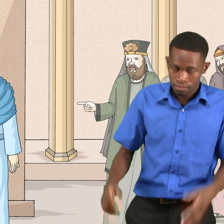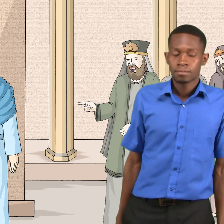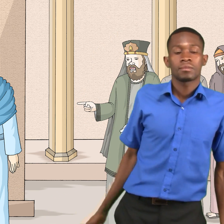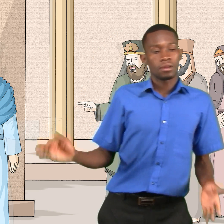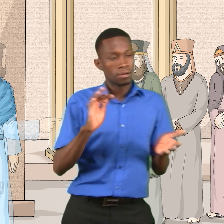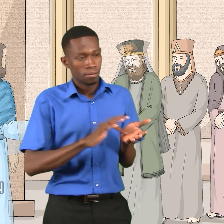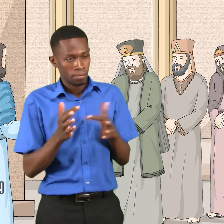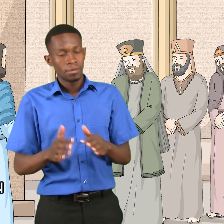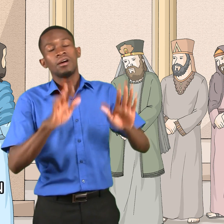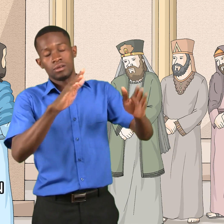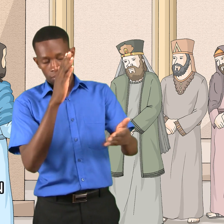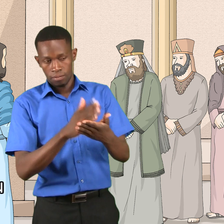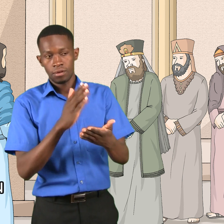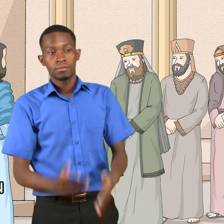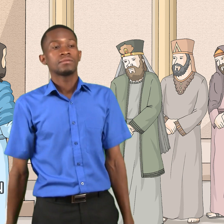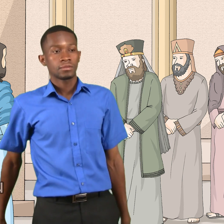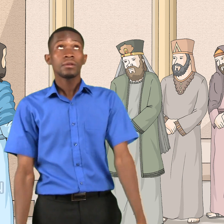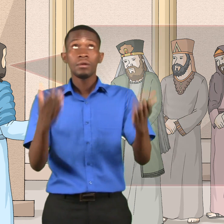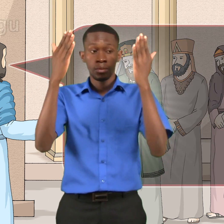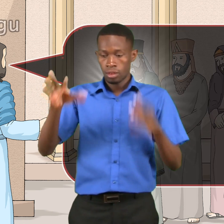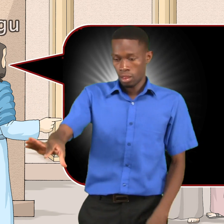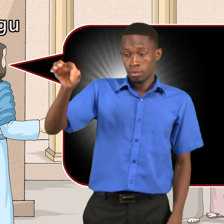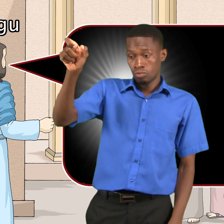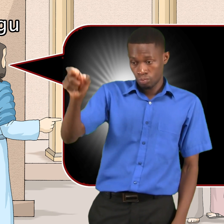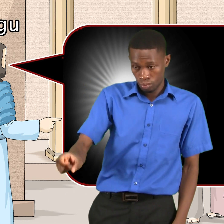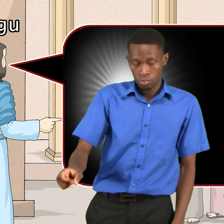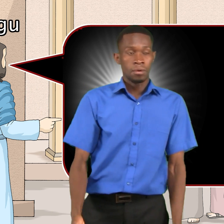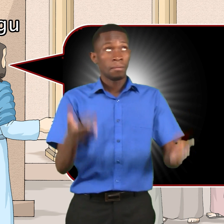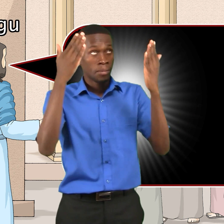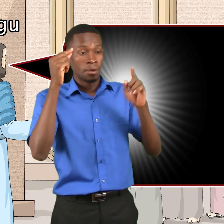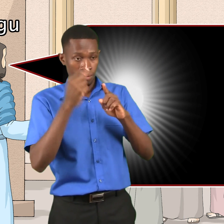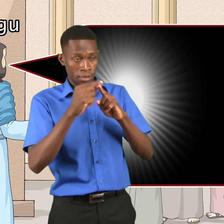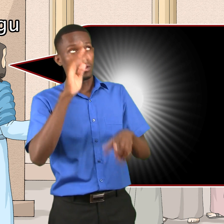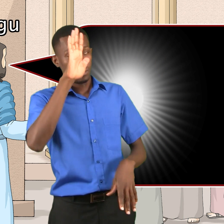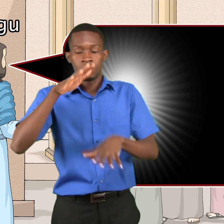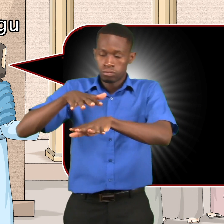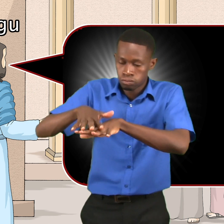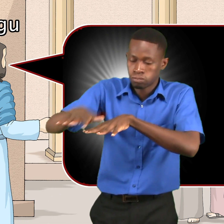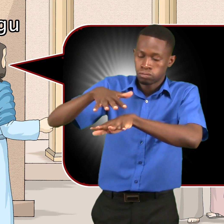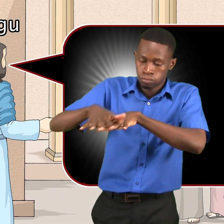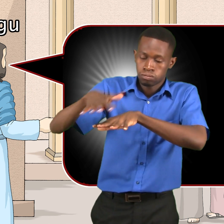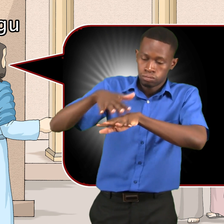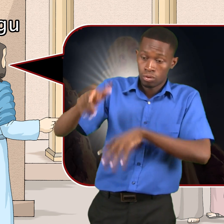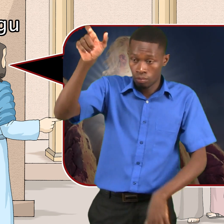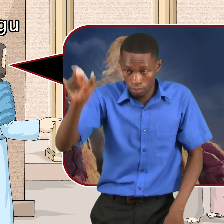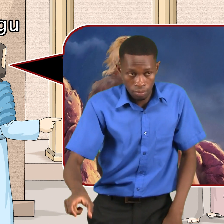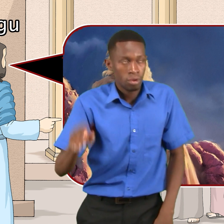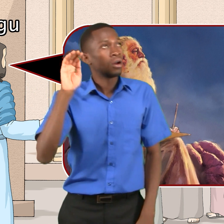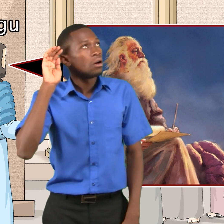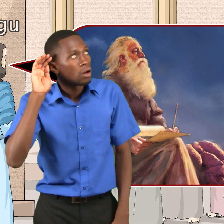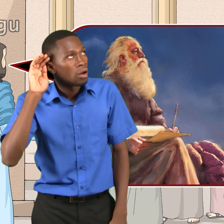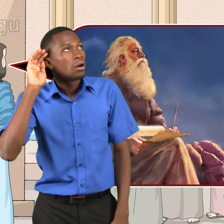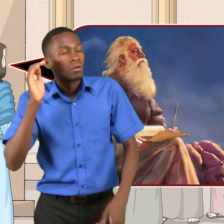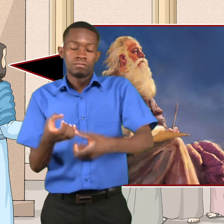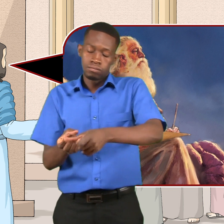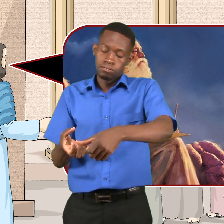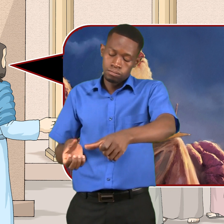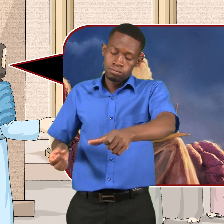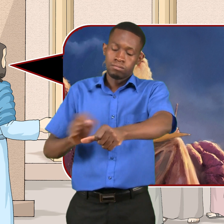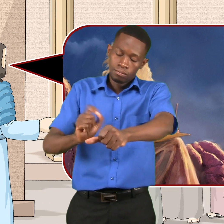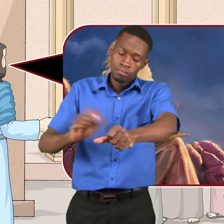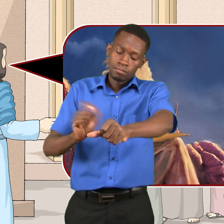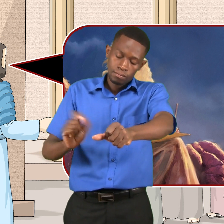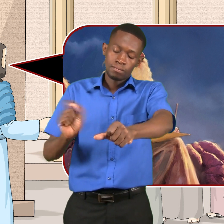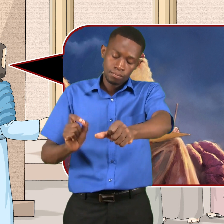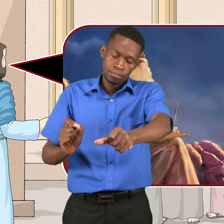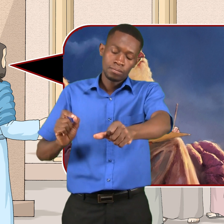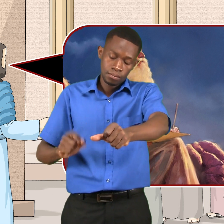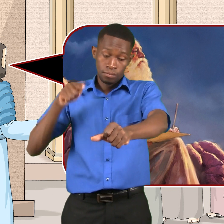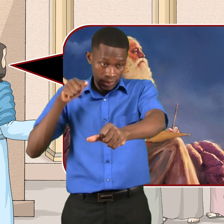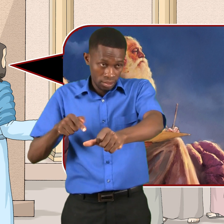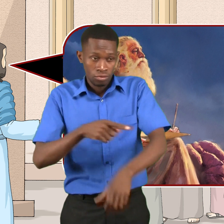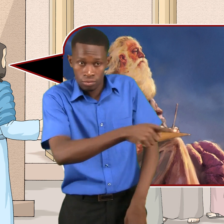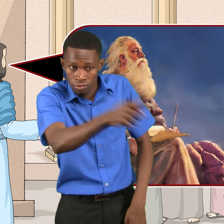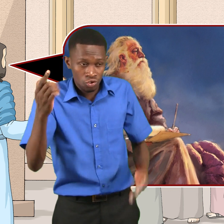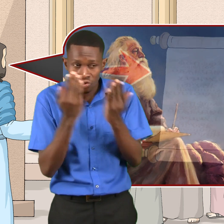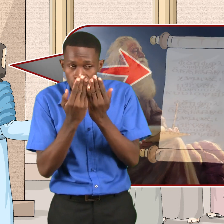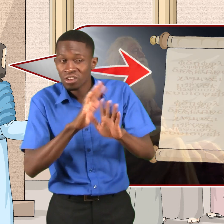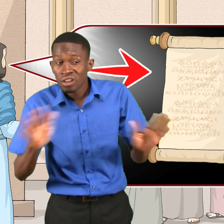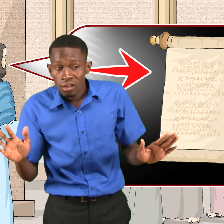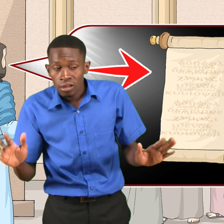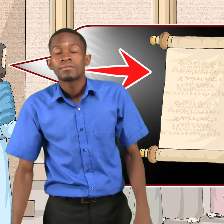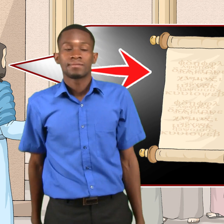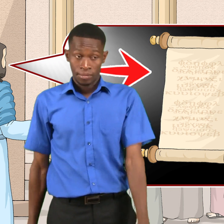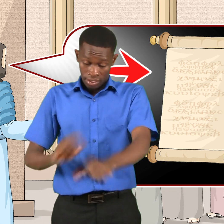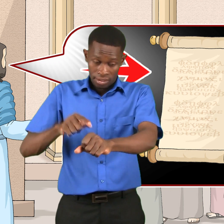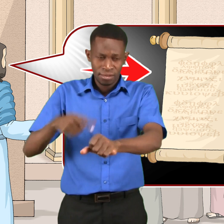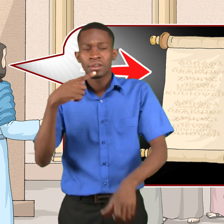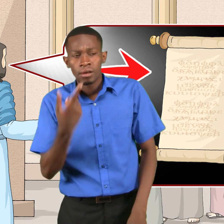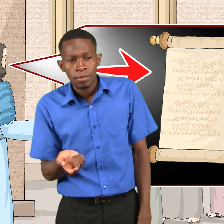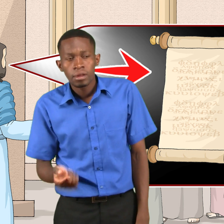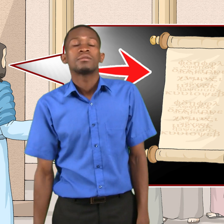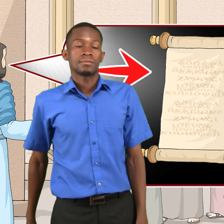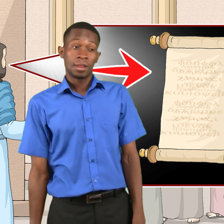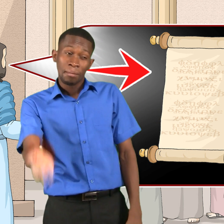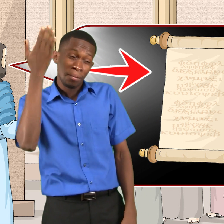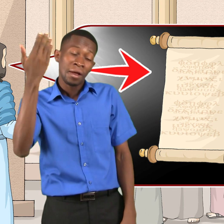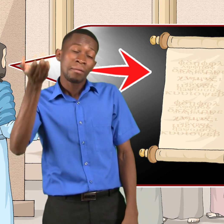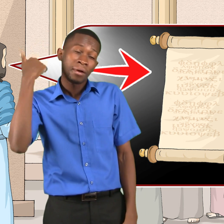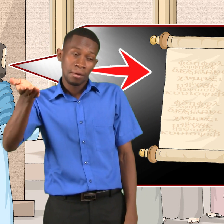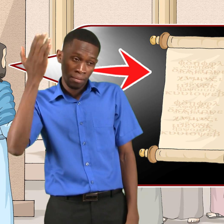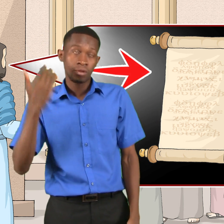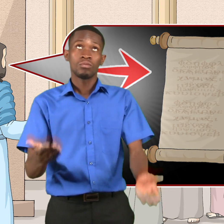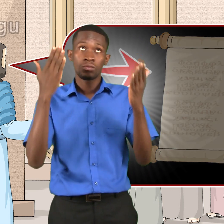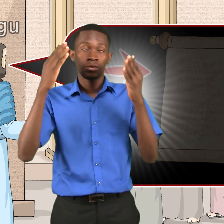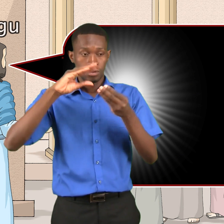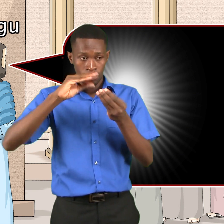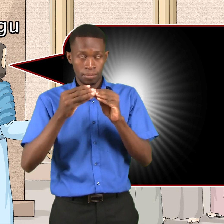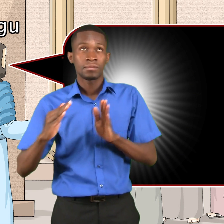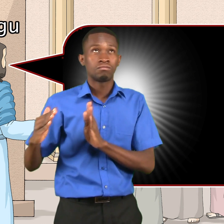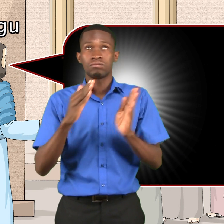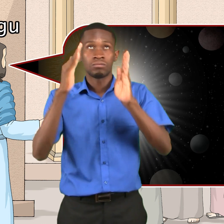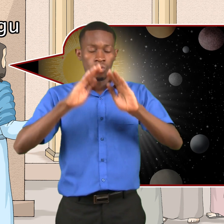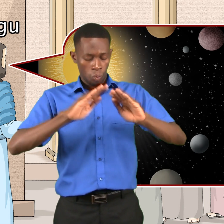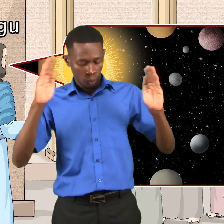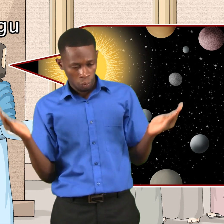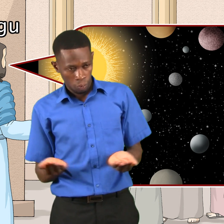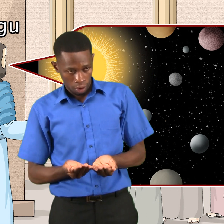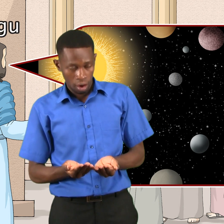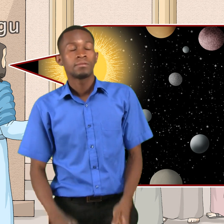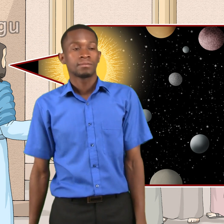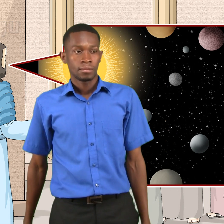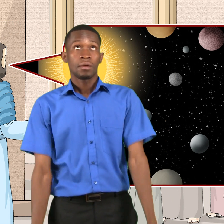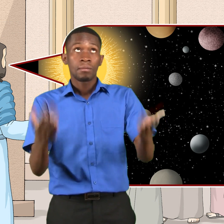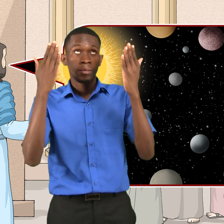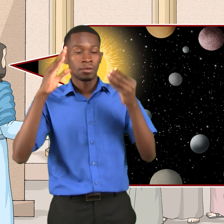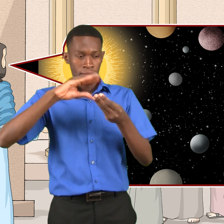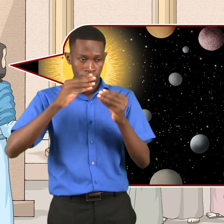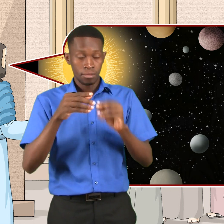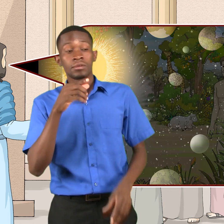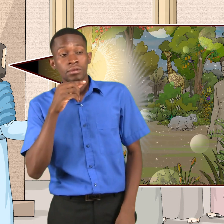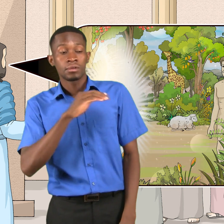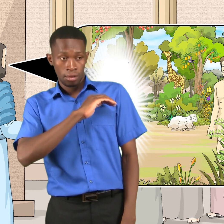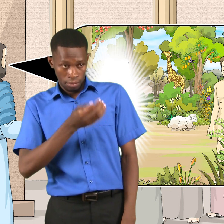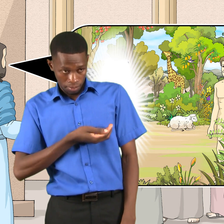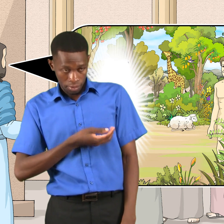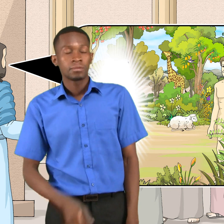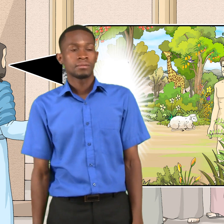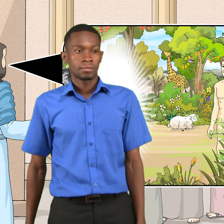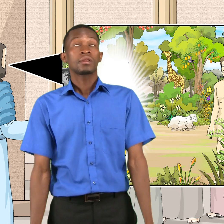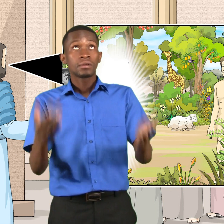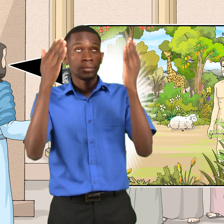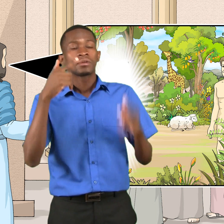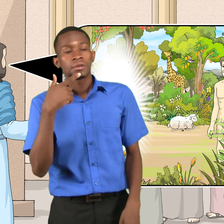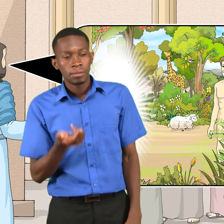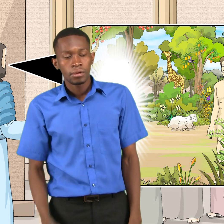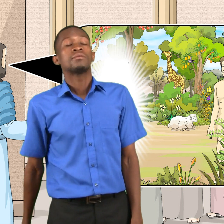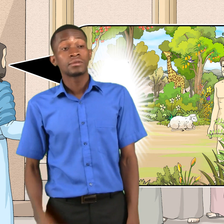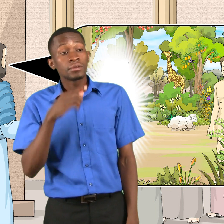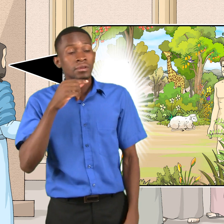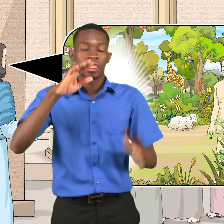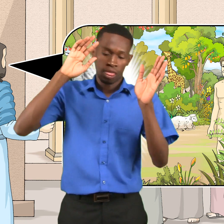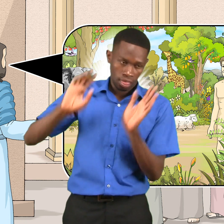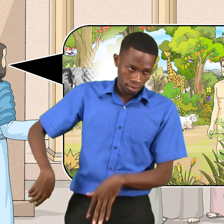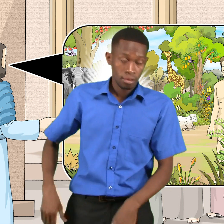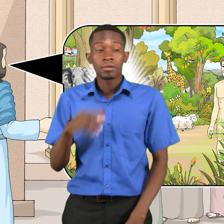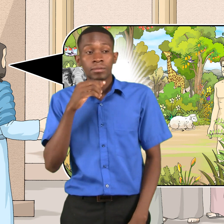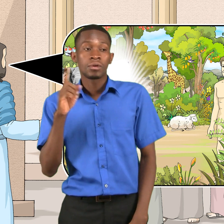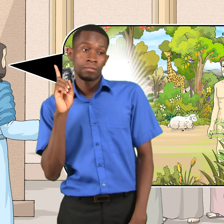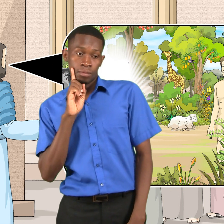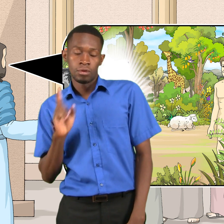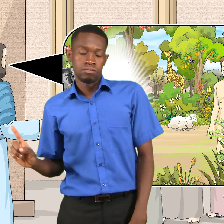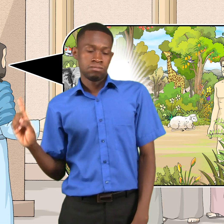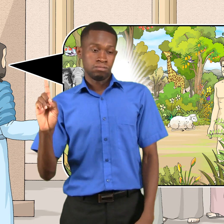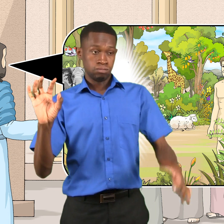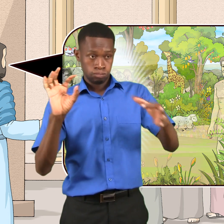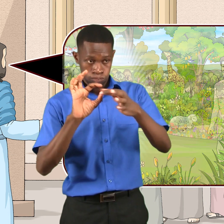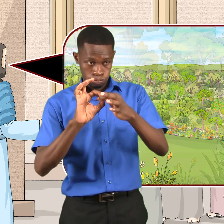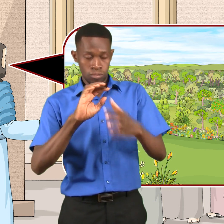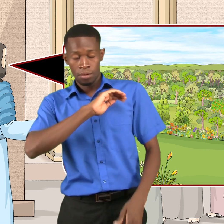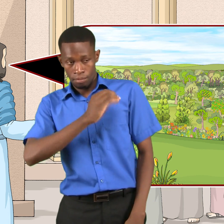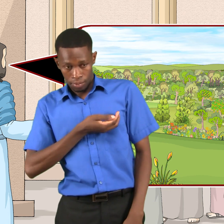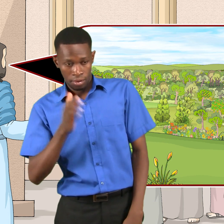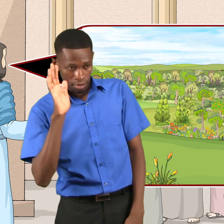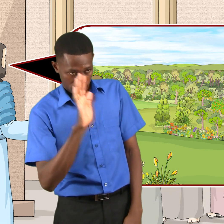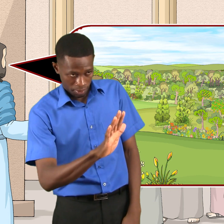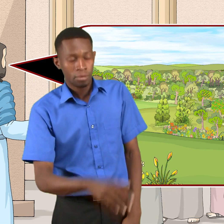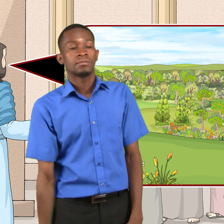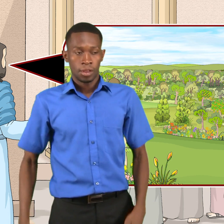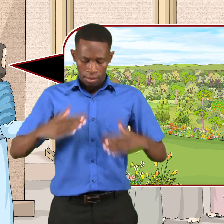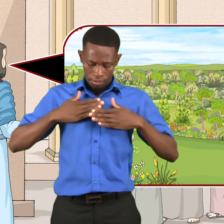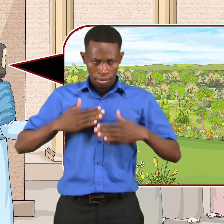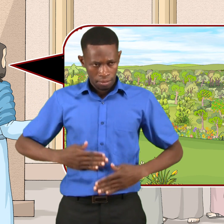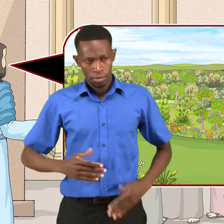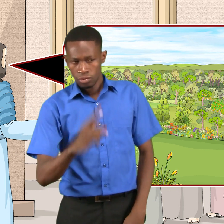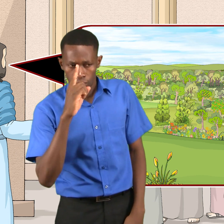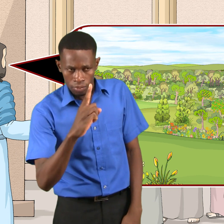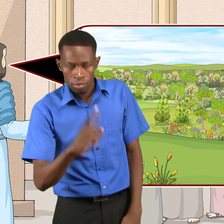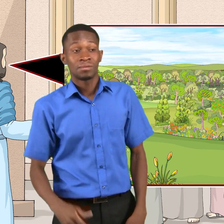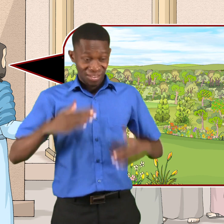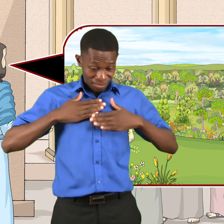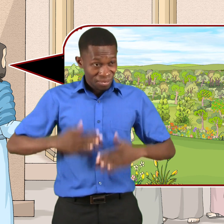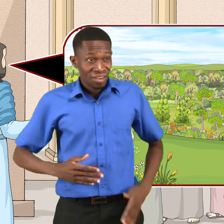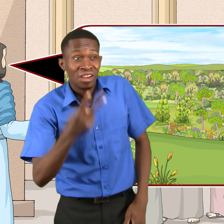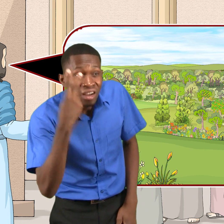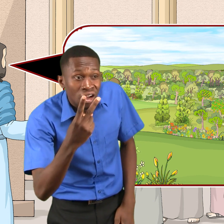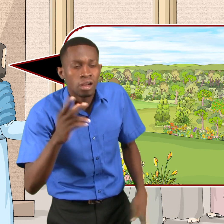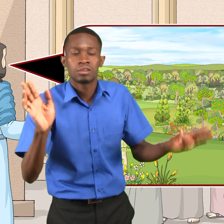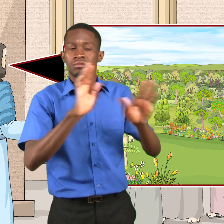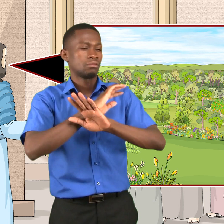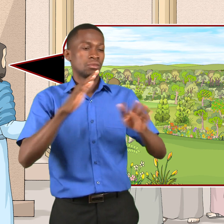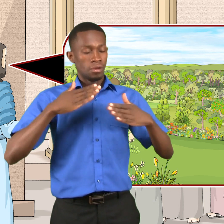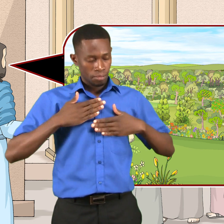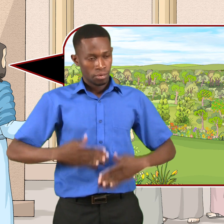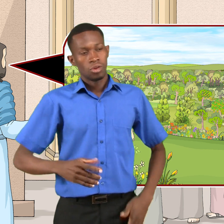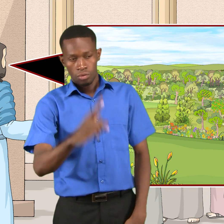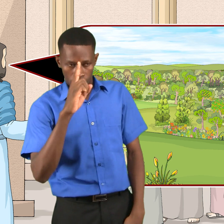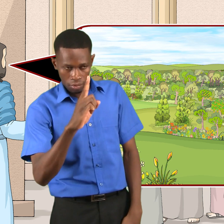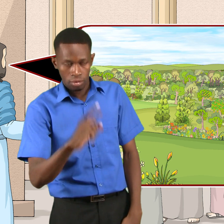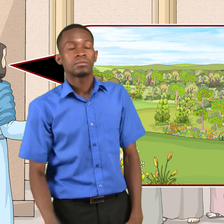Jesus answered, “Have you not read that from the beginning the Creator ‘made them male and female,’ and said, ‘For this reason a man will leave his father and mother and be united to his wife, and the two will become one flesh’?